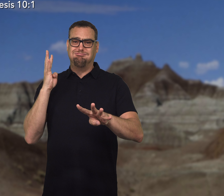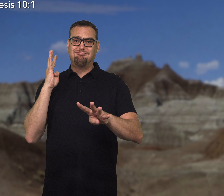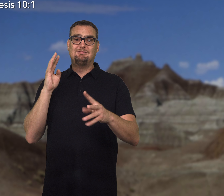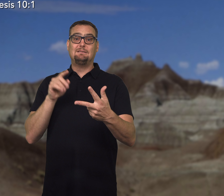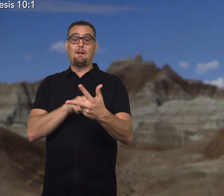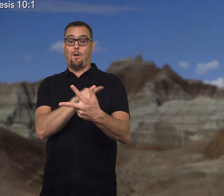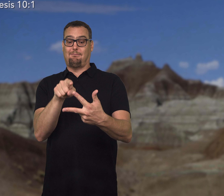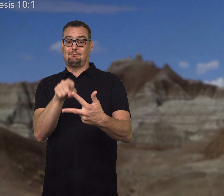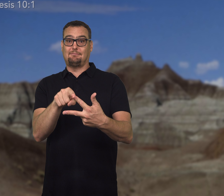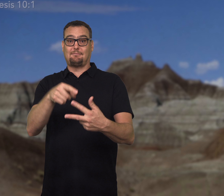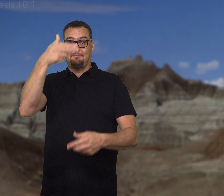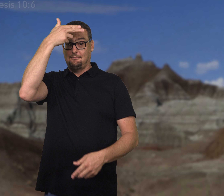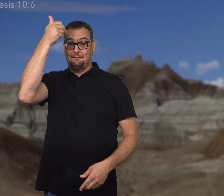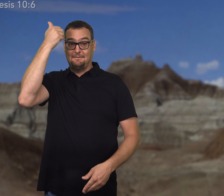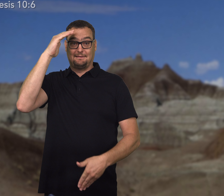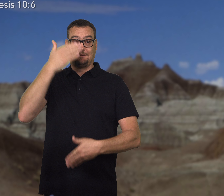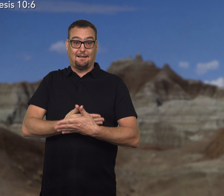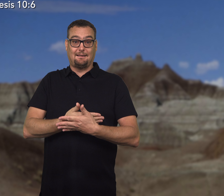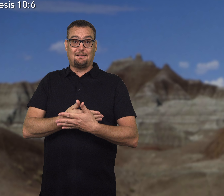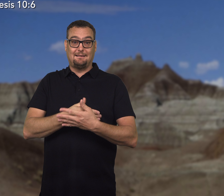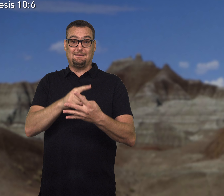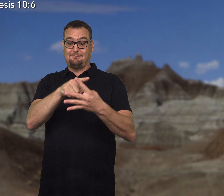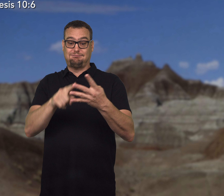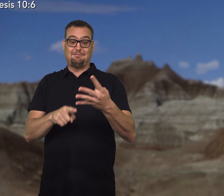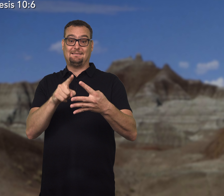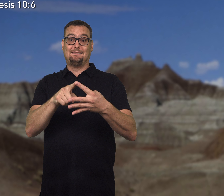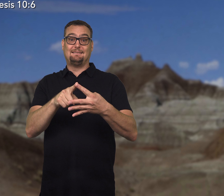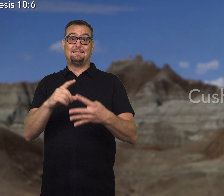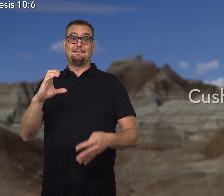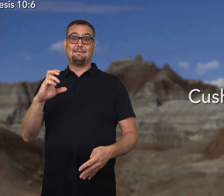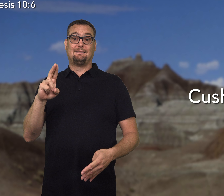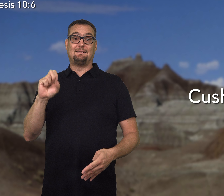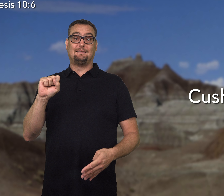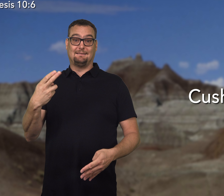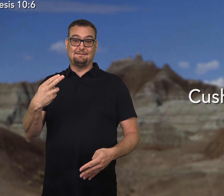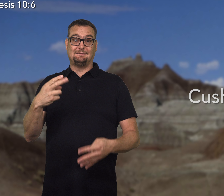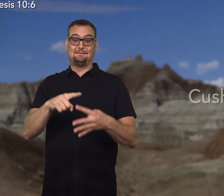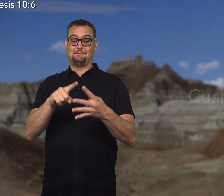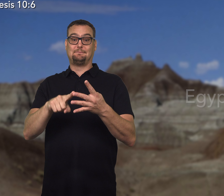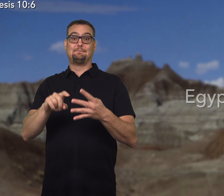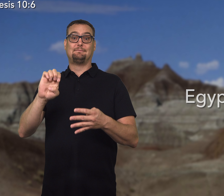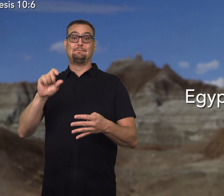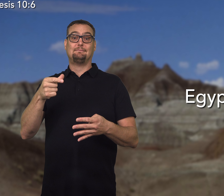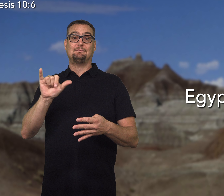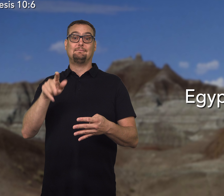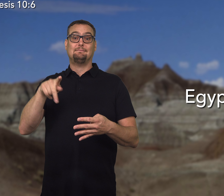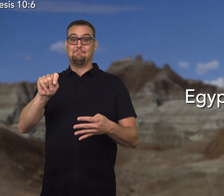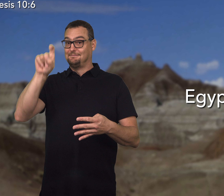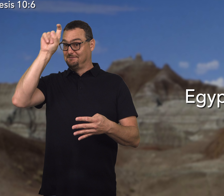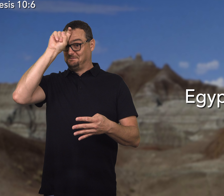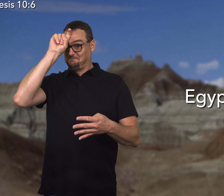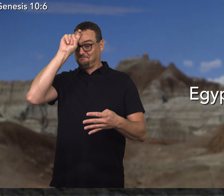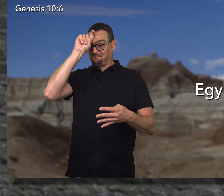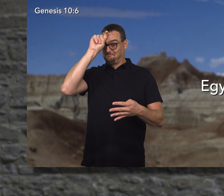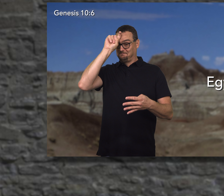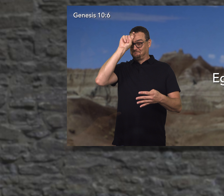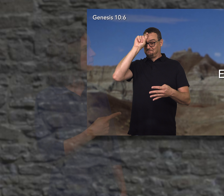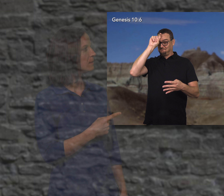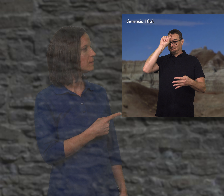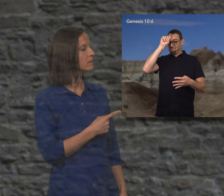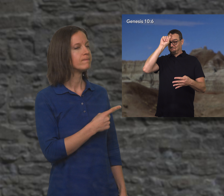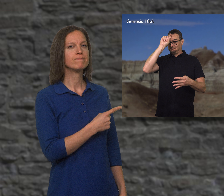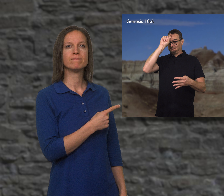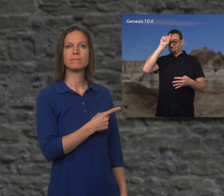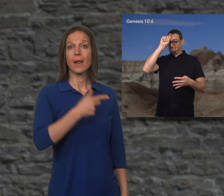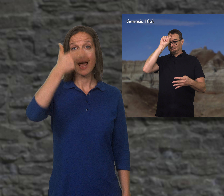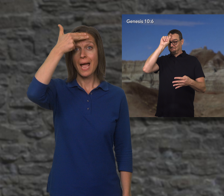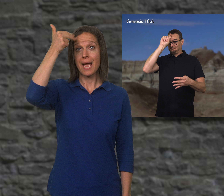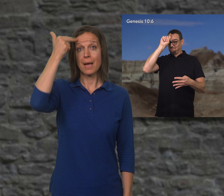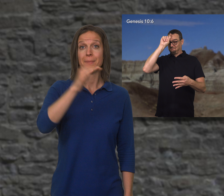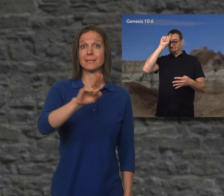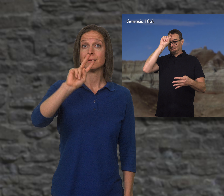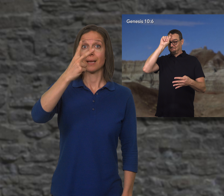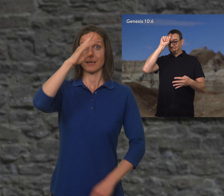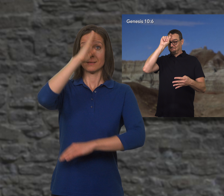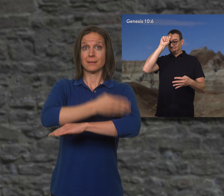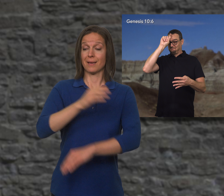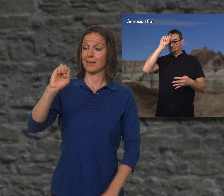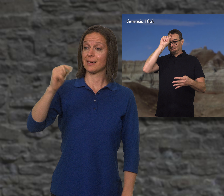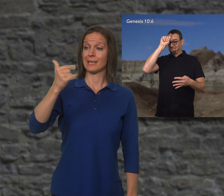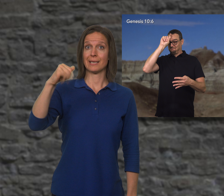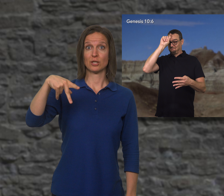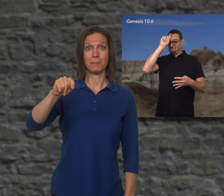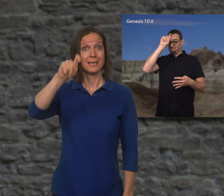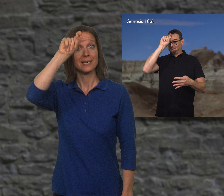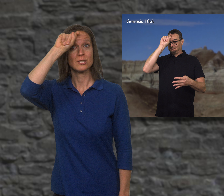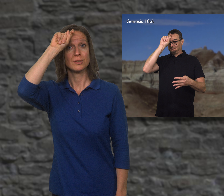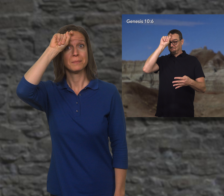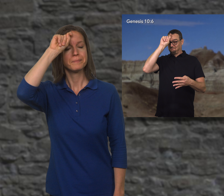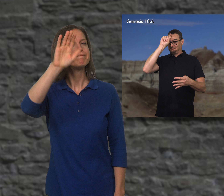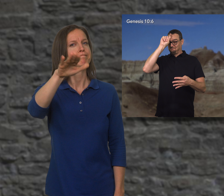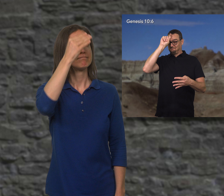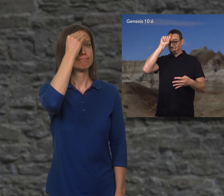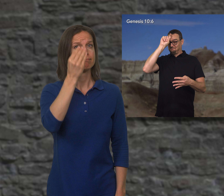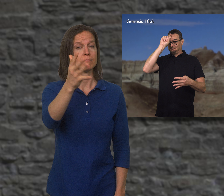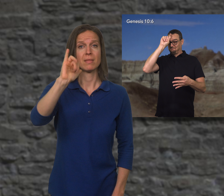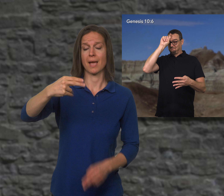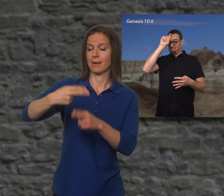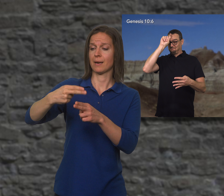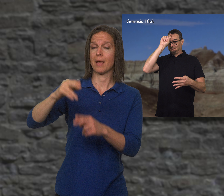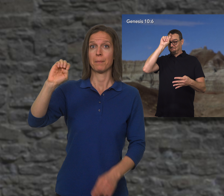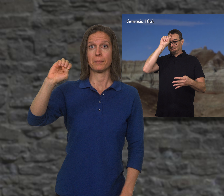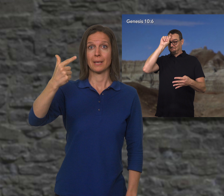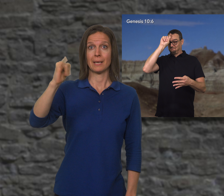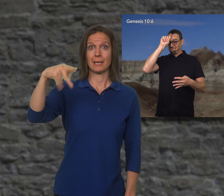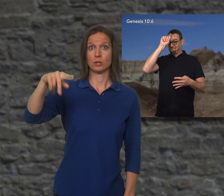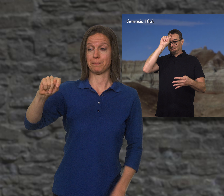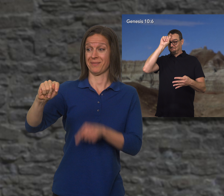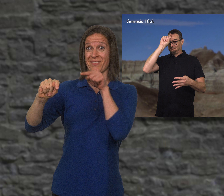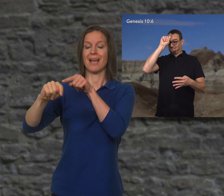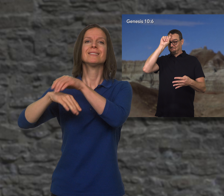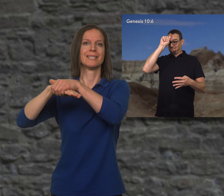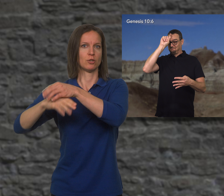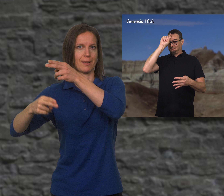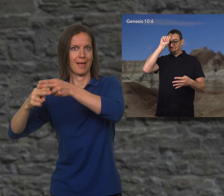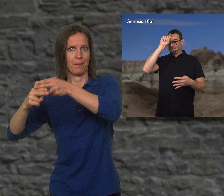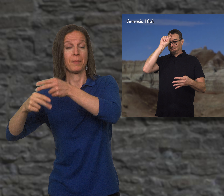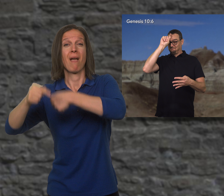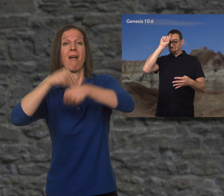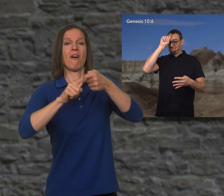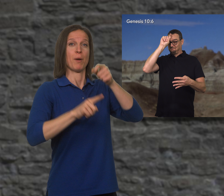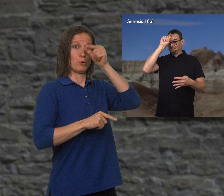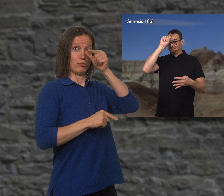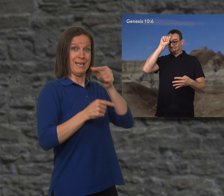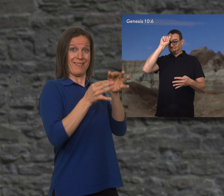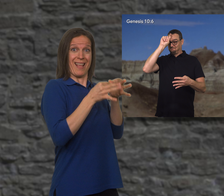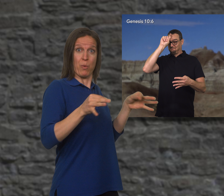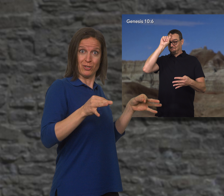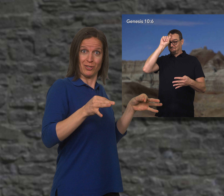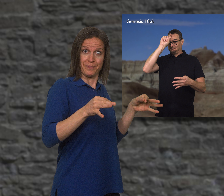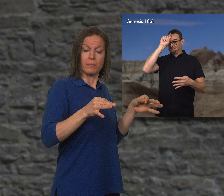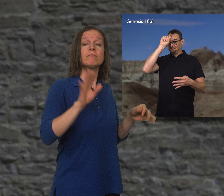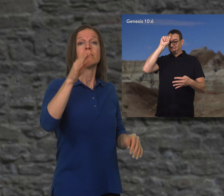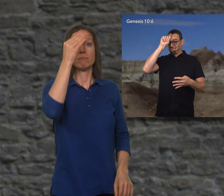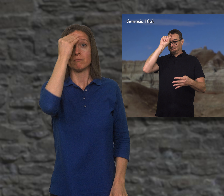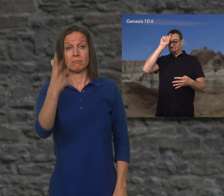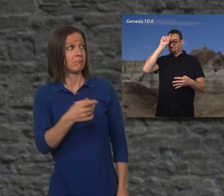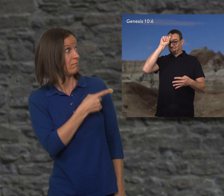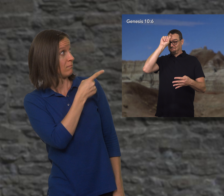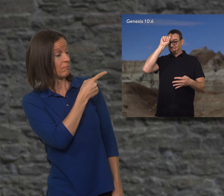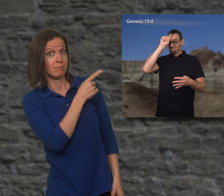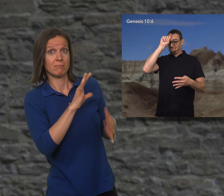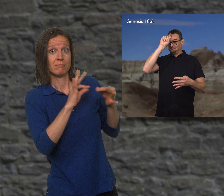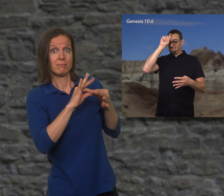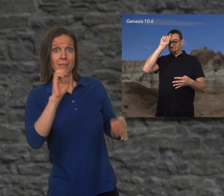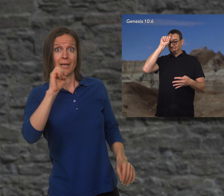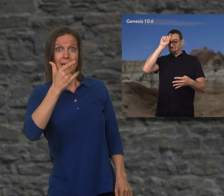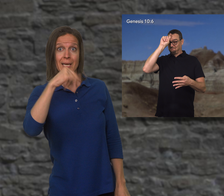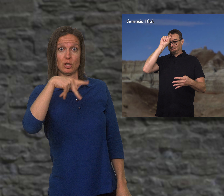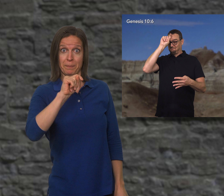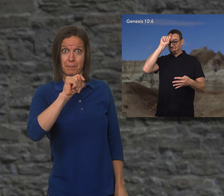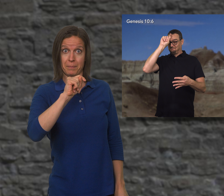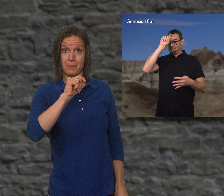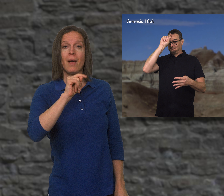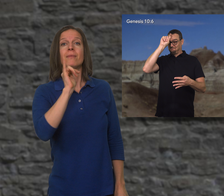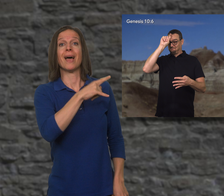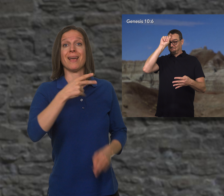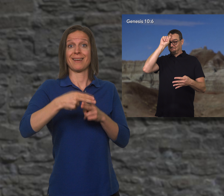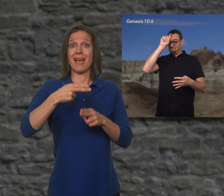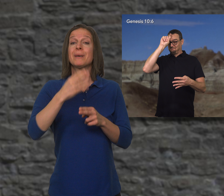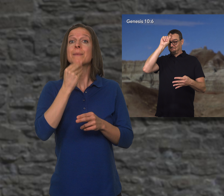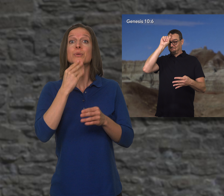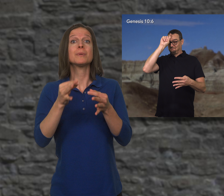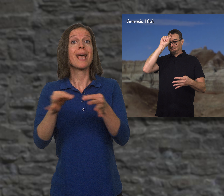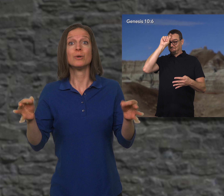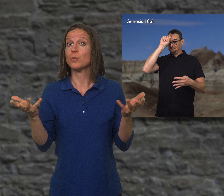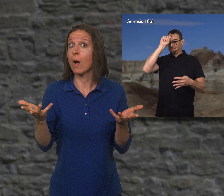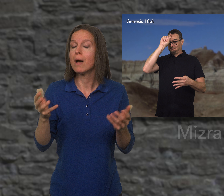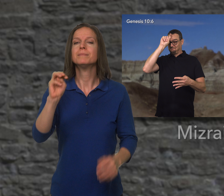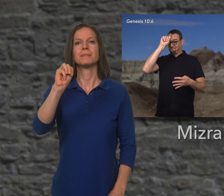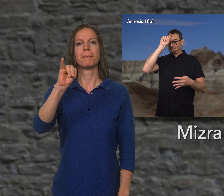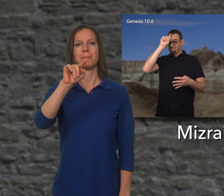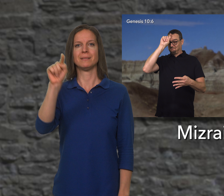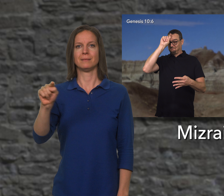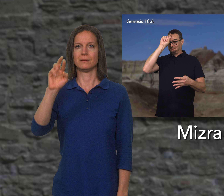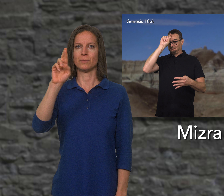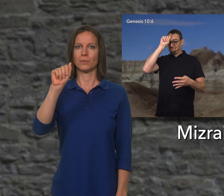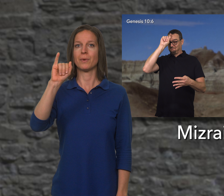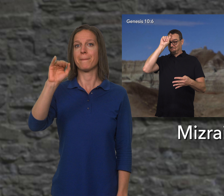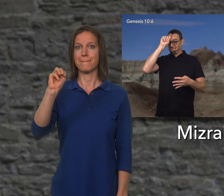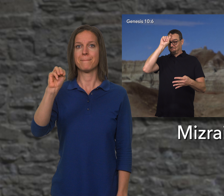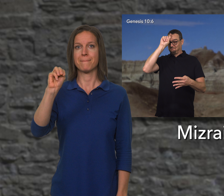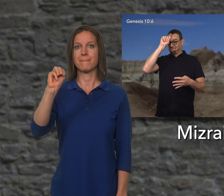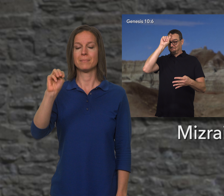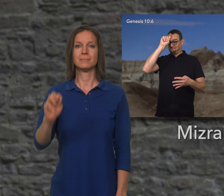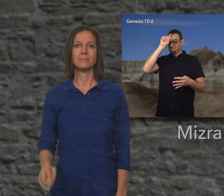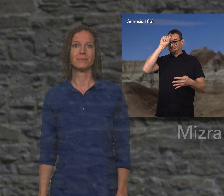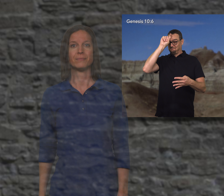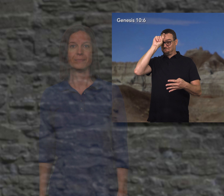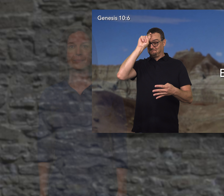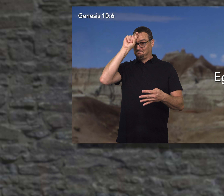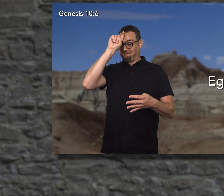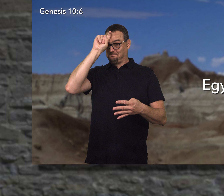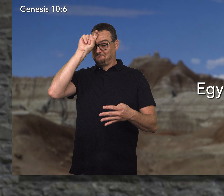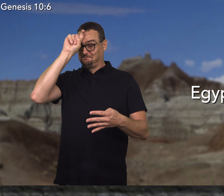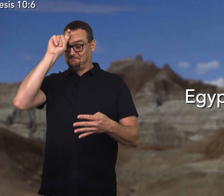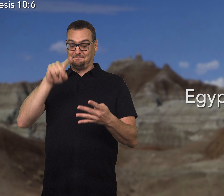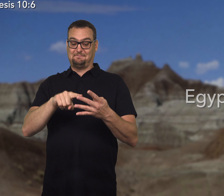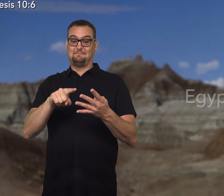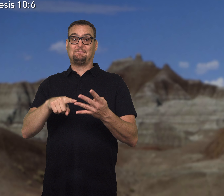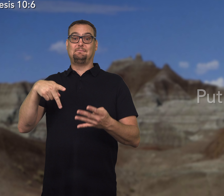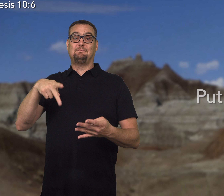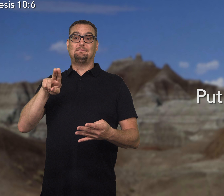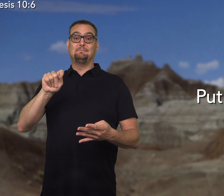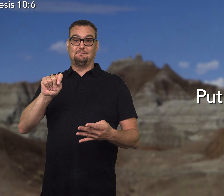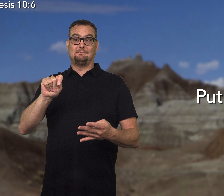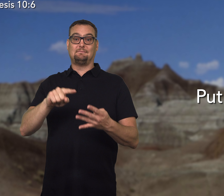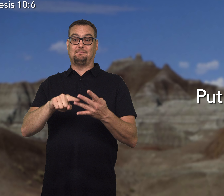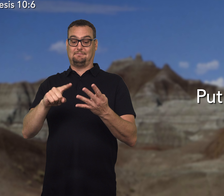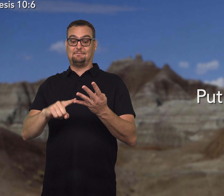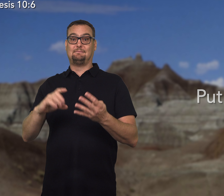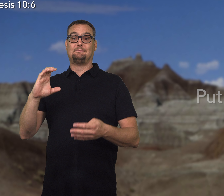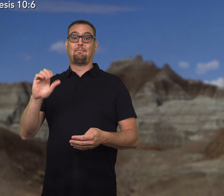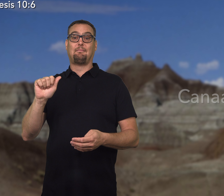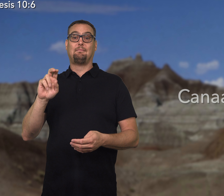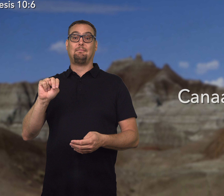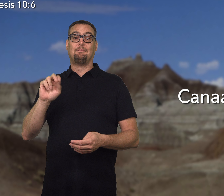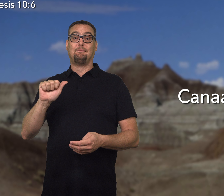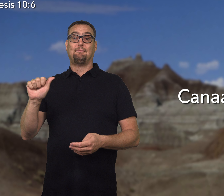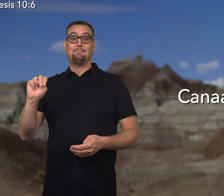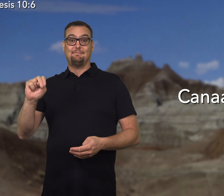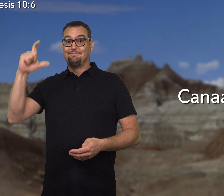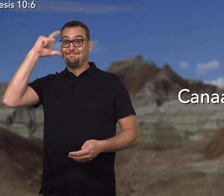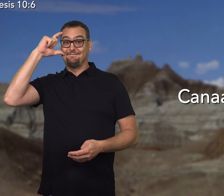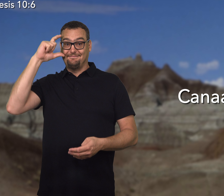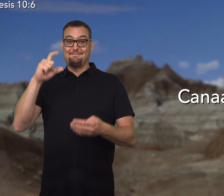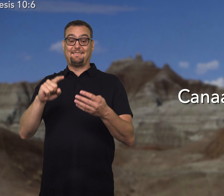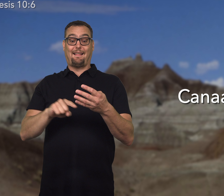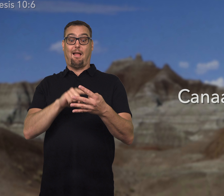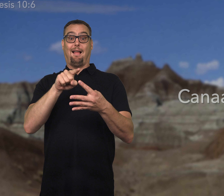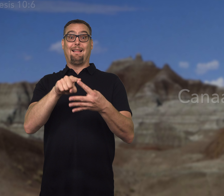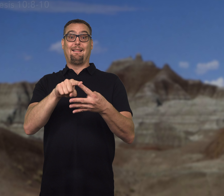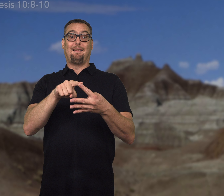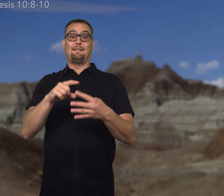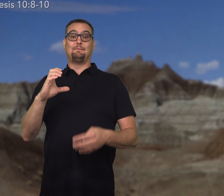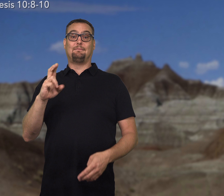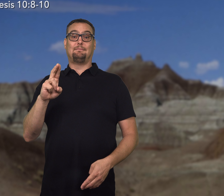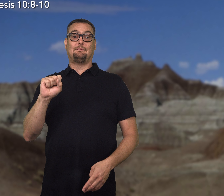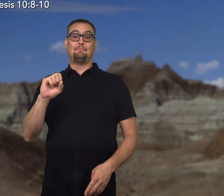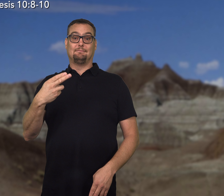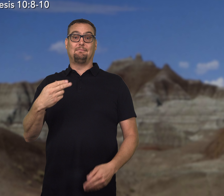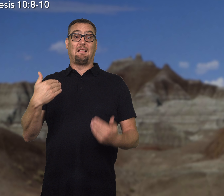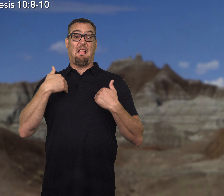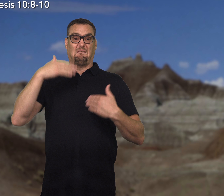The sons of Ham: Cush, Mizraim, Put, and Canaan.